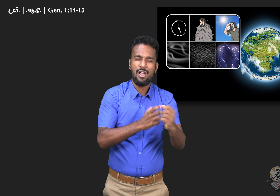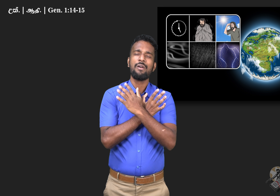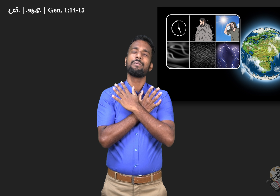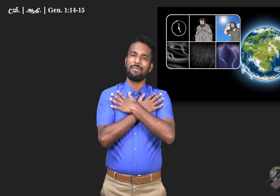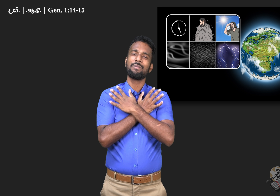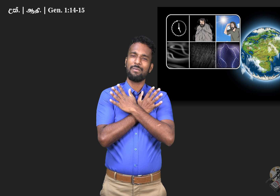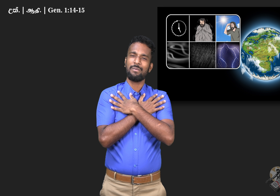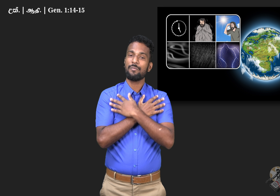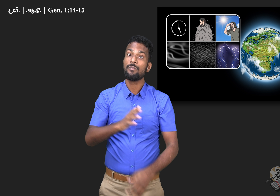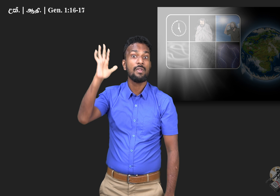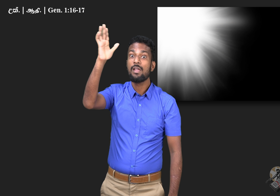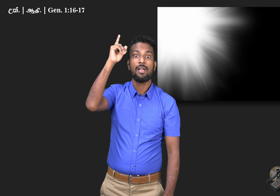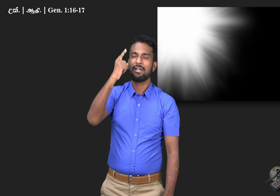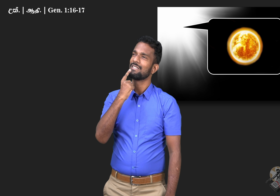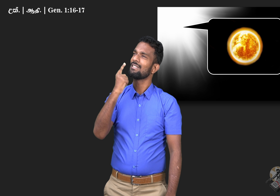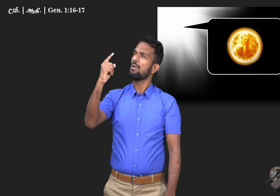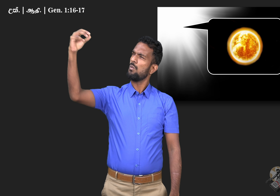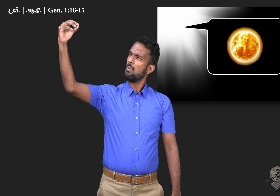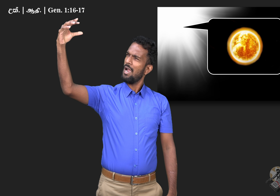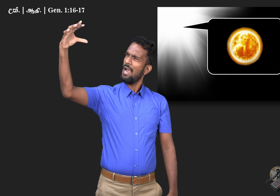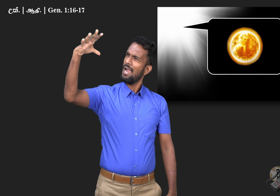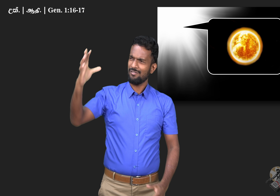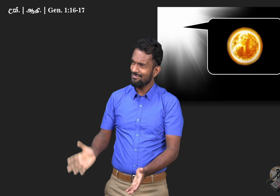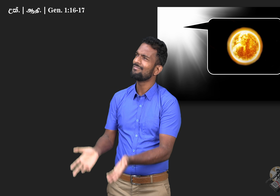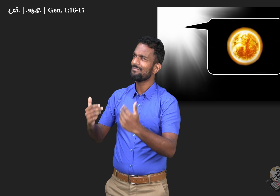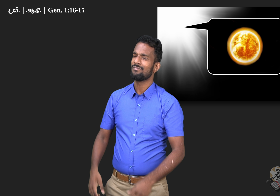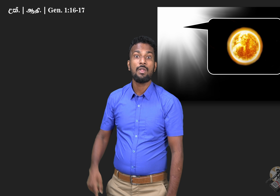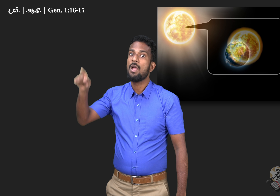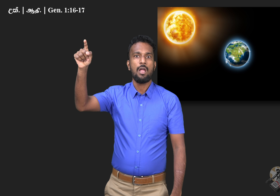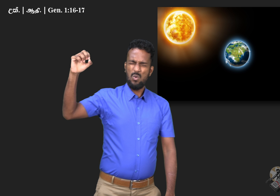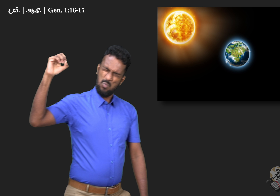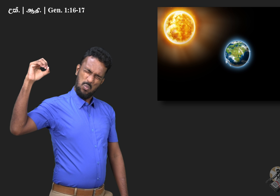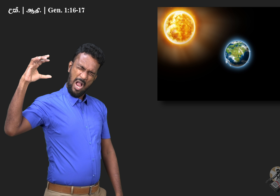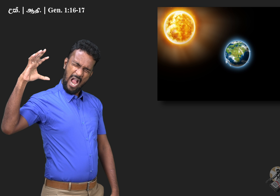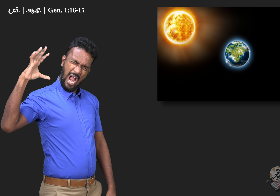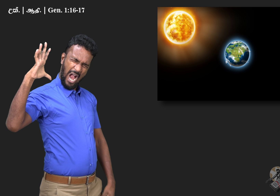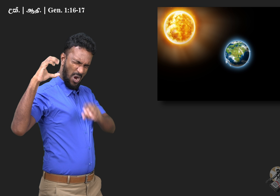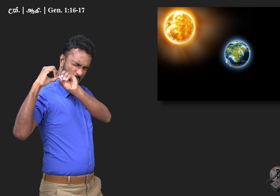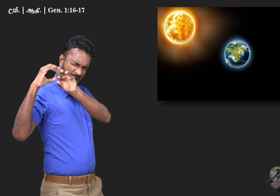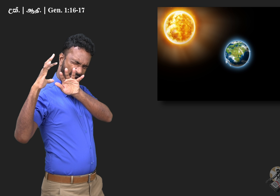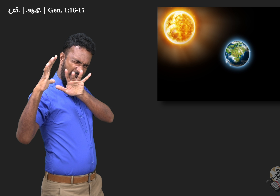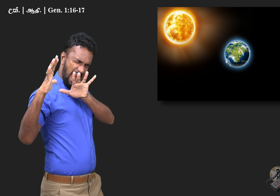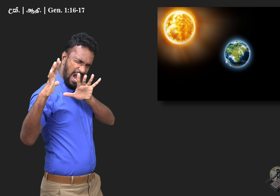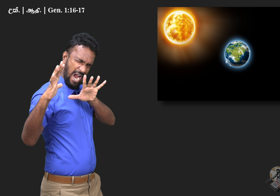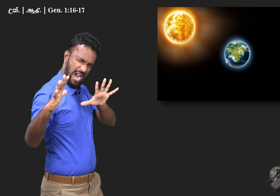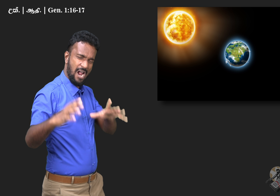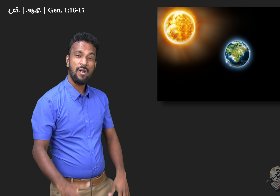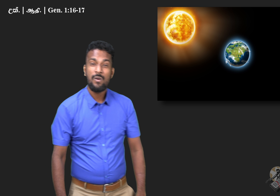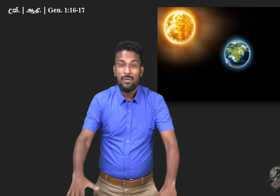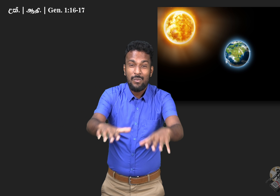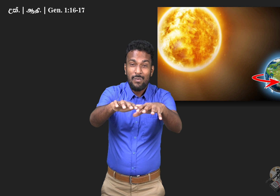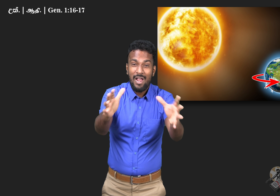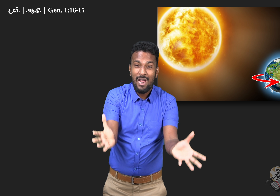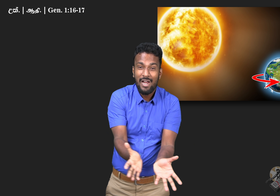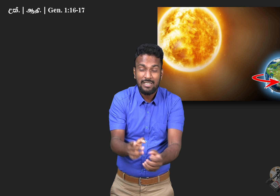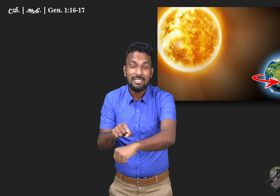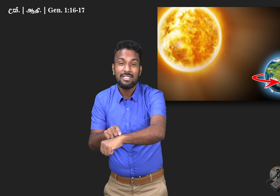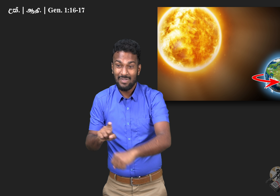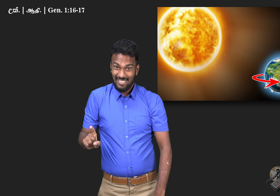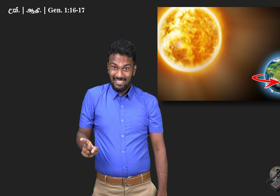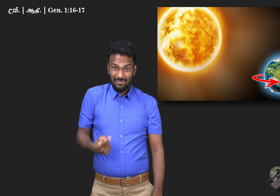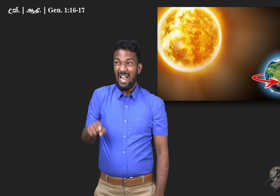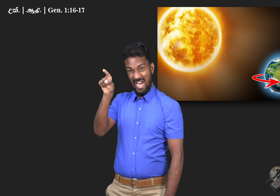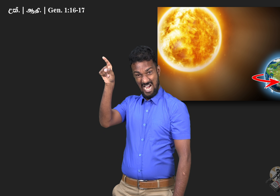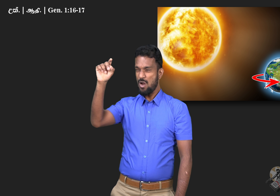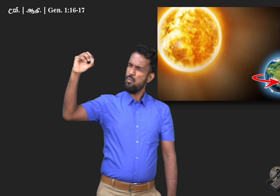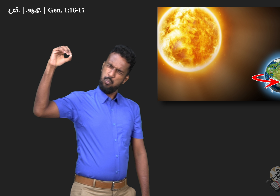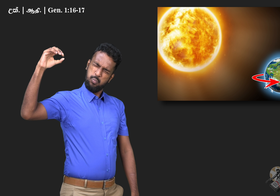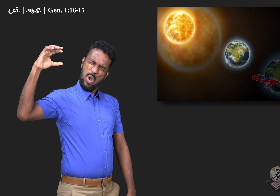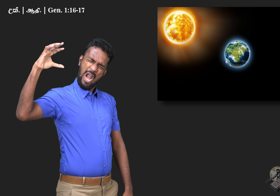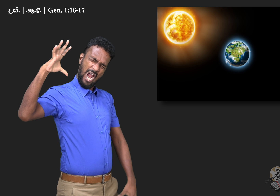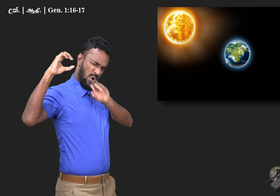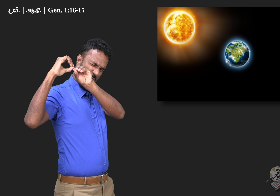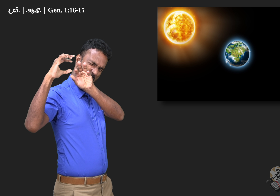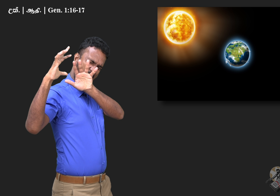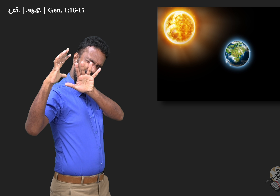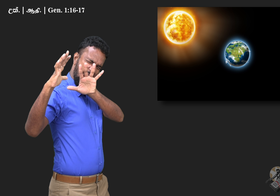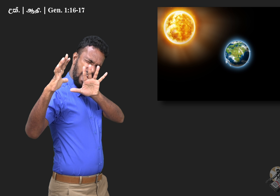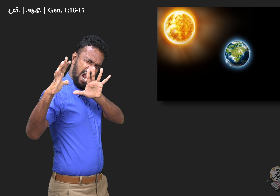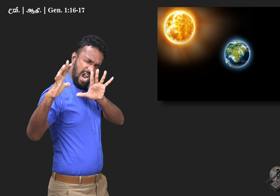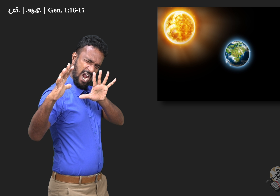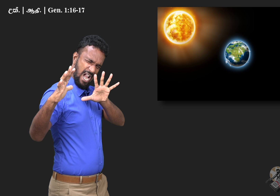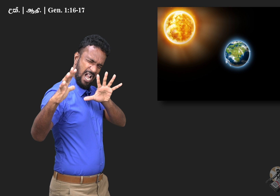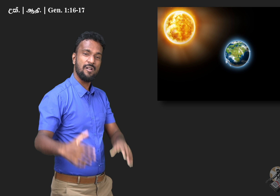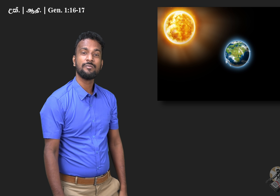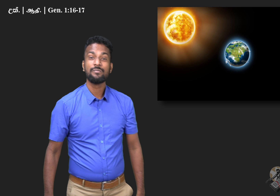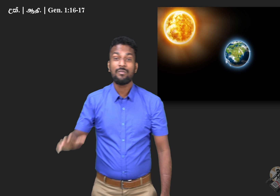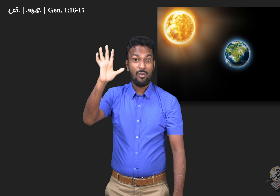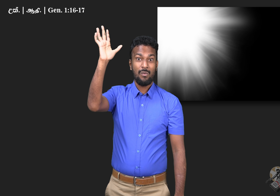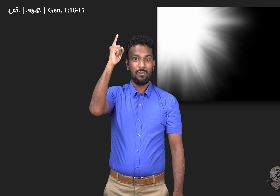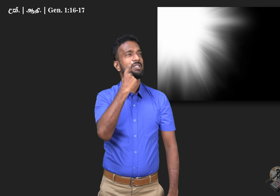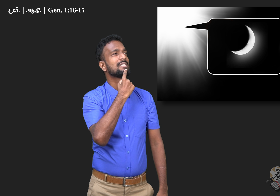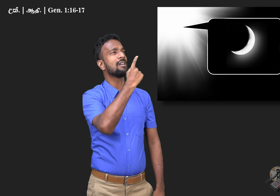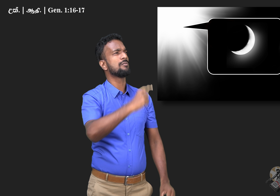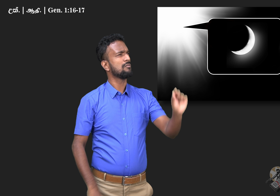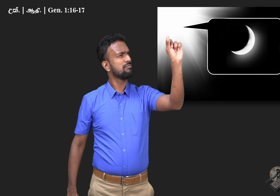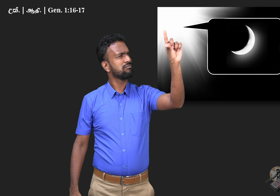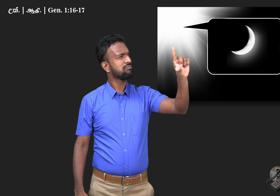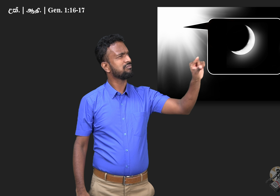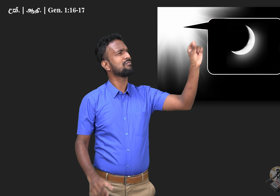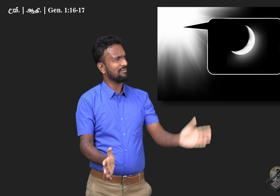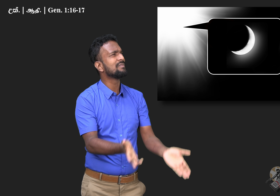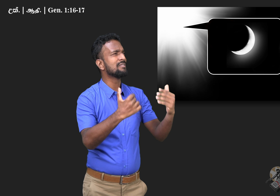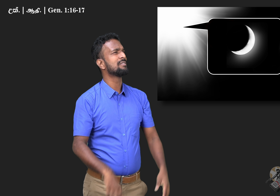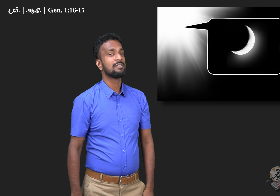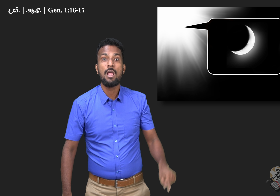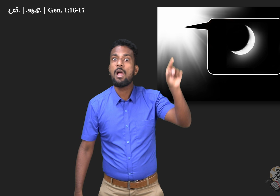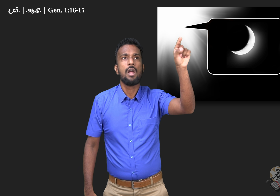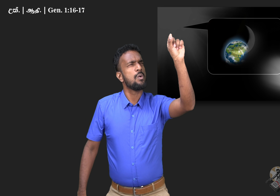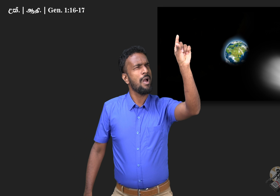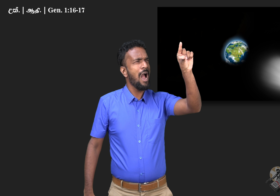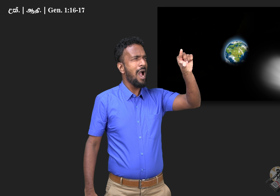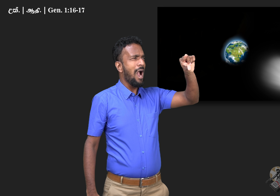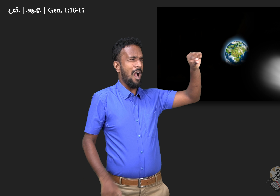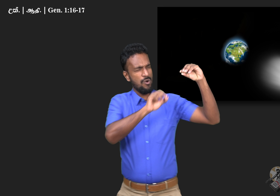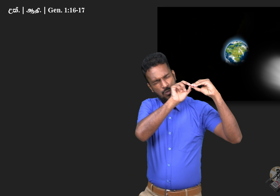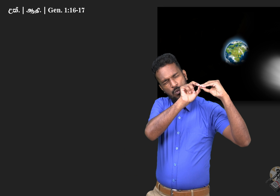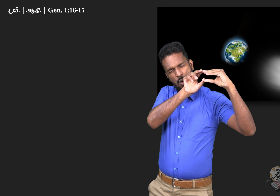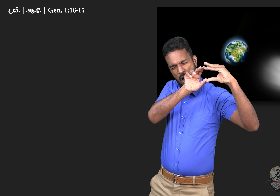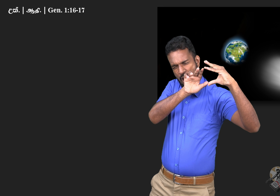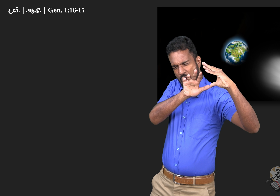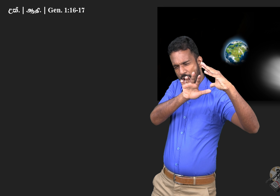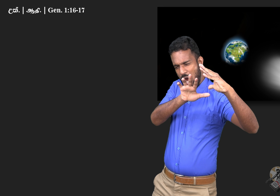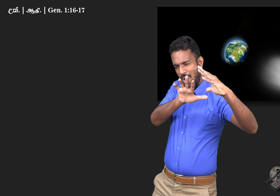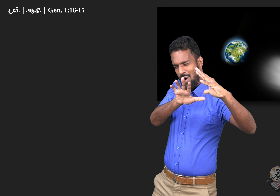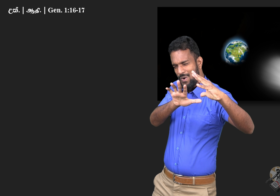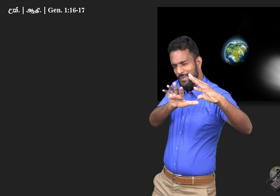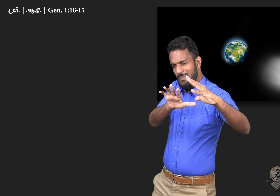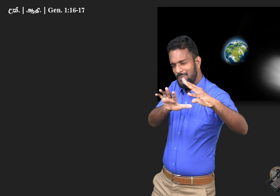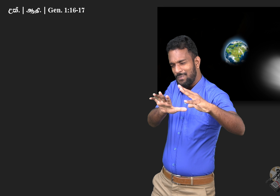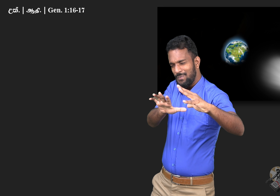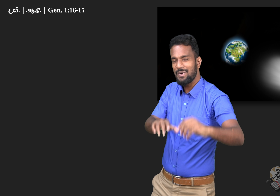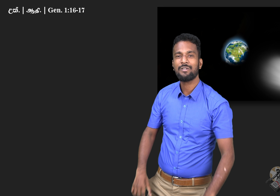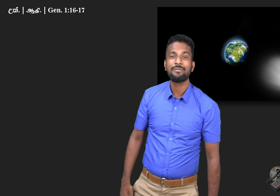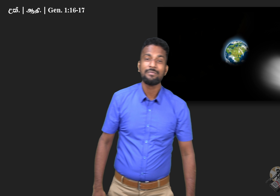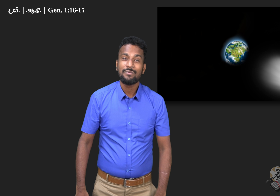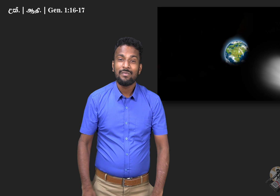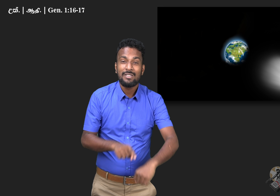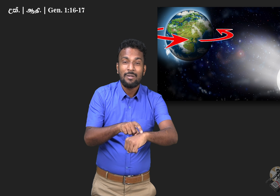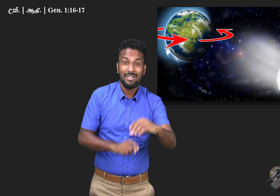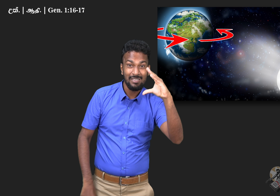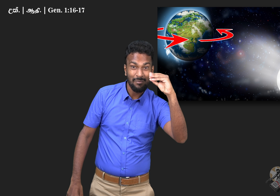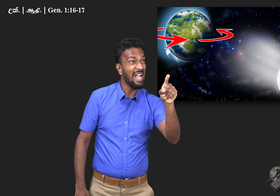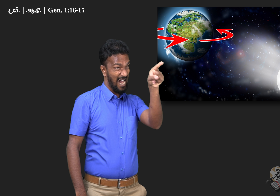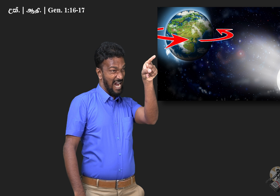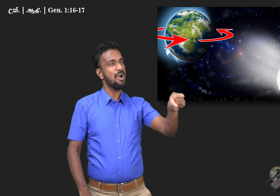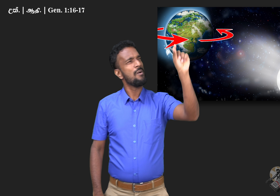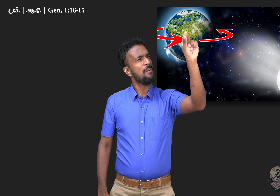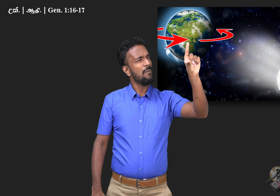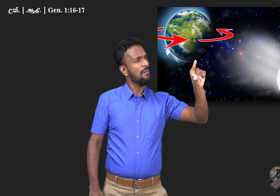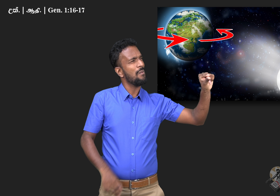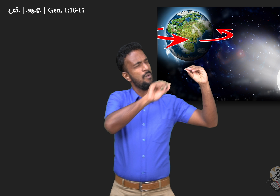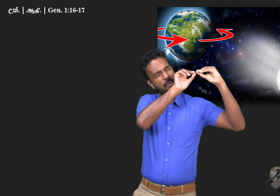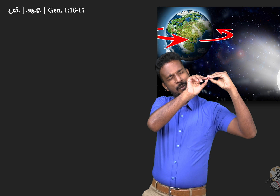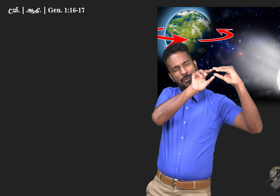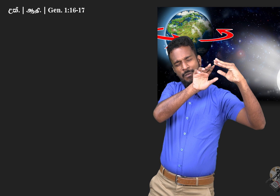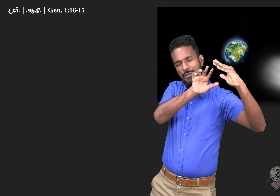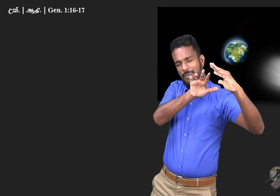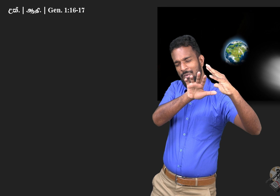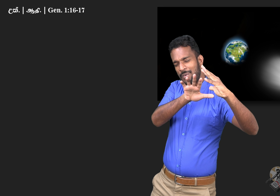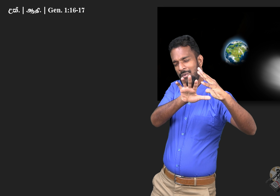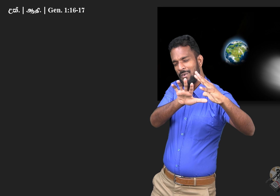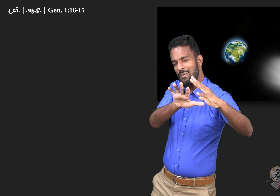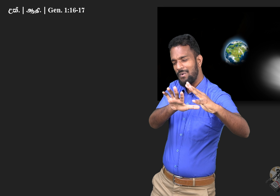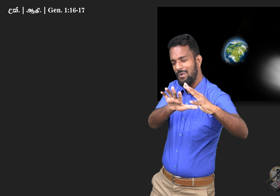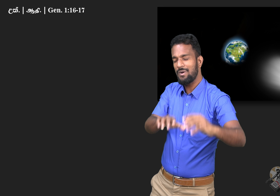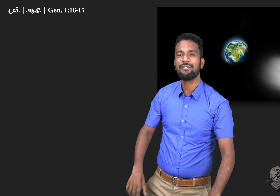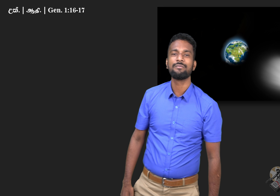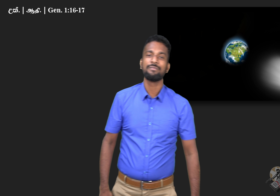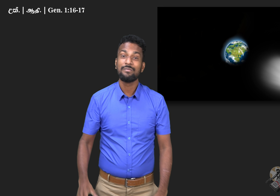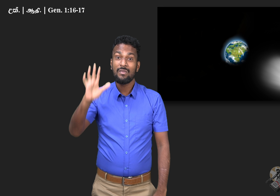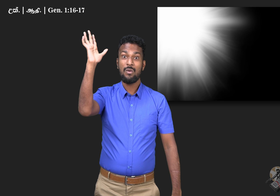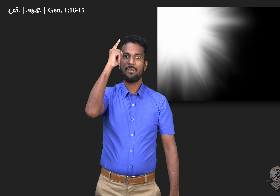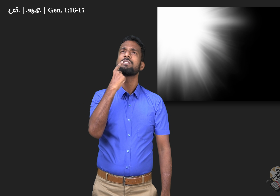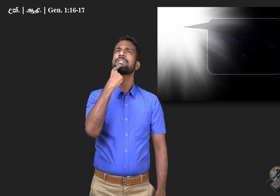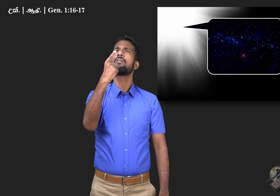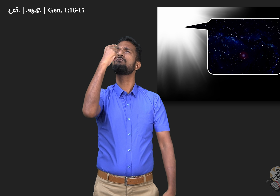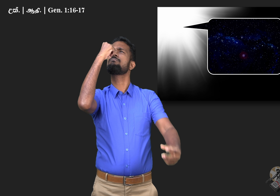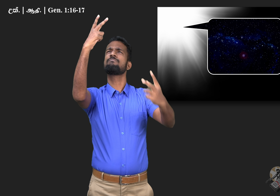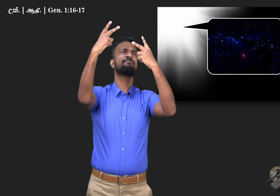God made two great lights: the greater light to rule the day and the lesser light to rule the night.